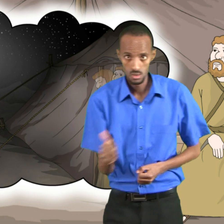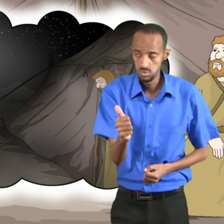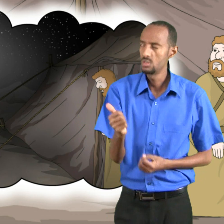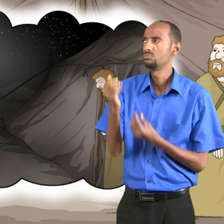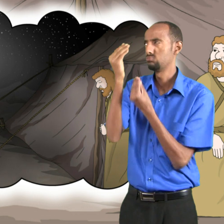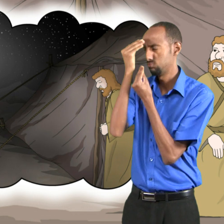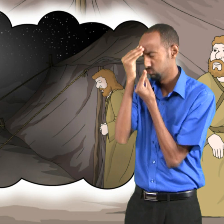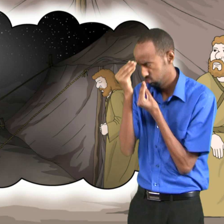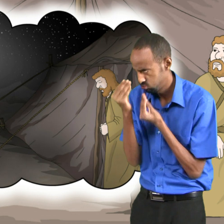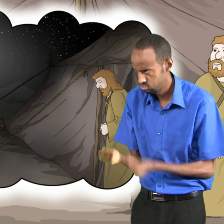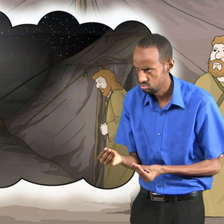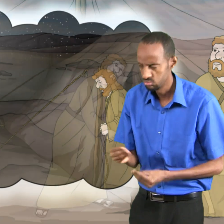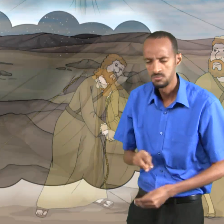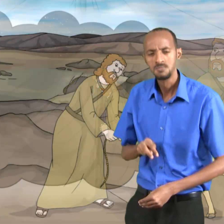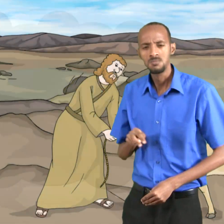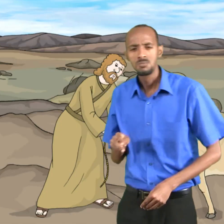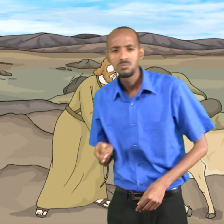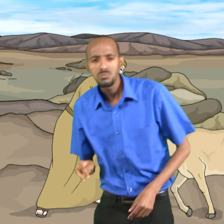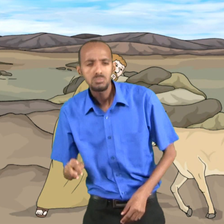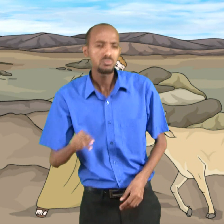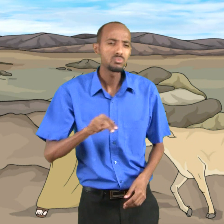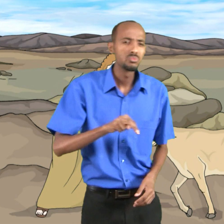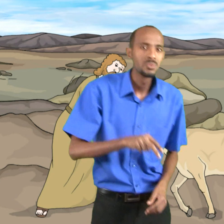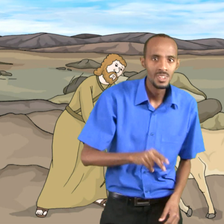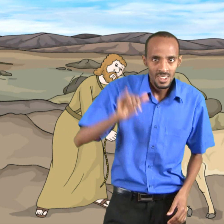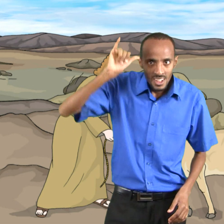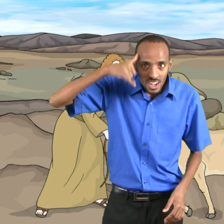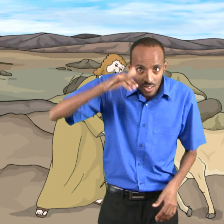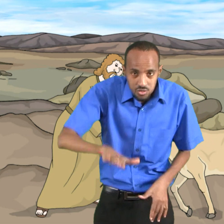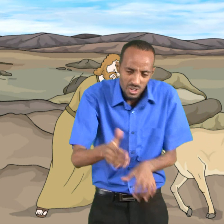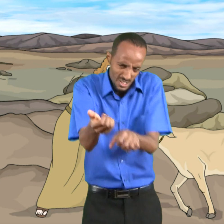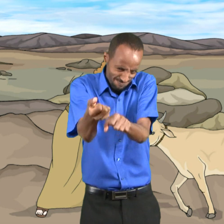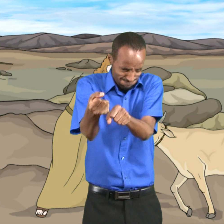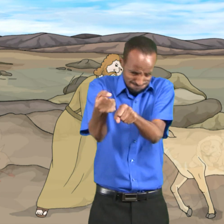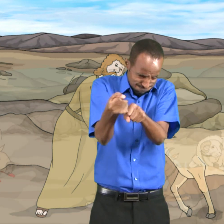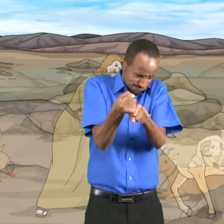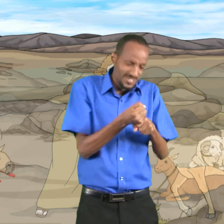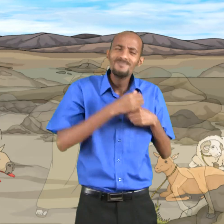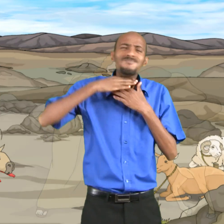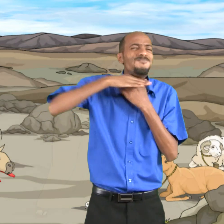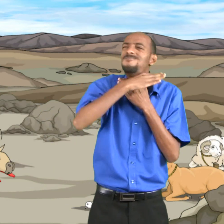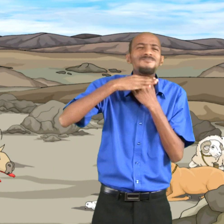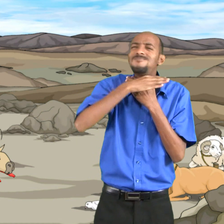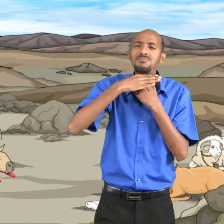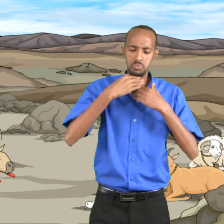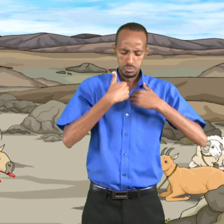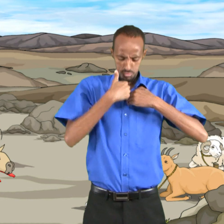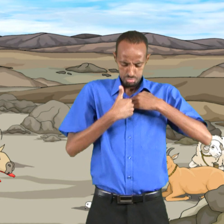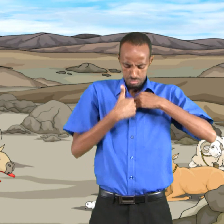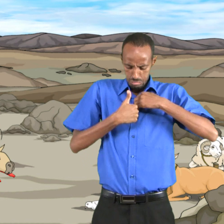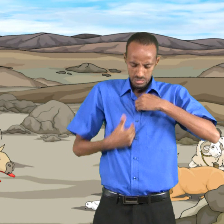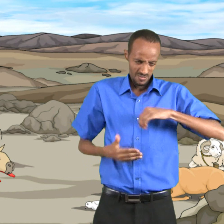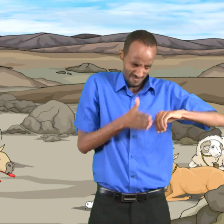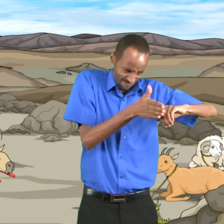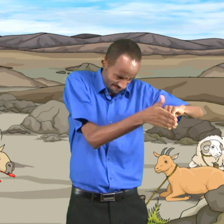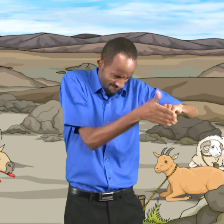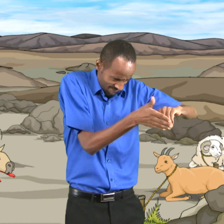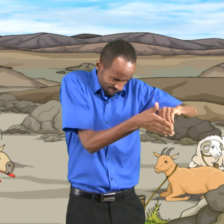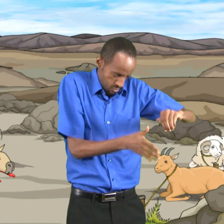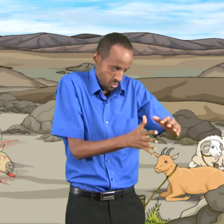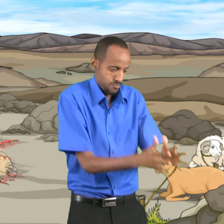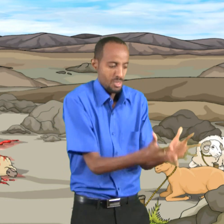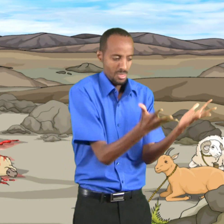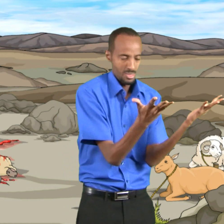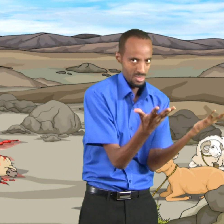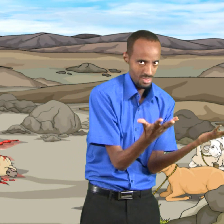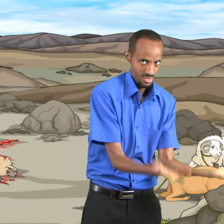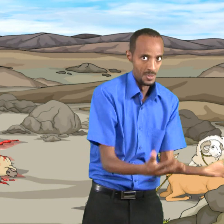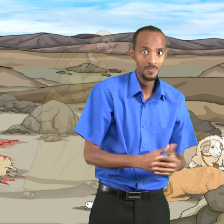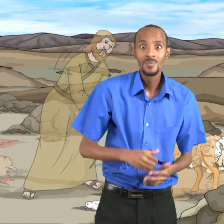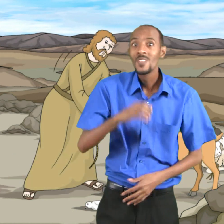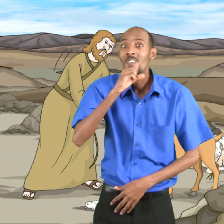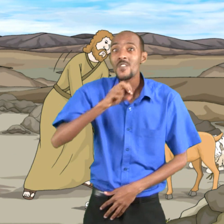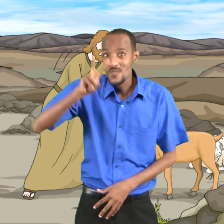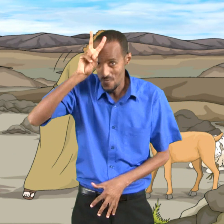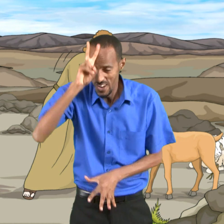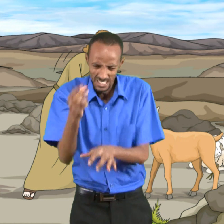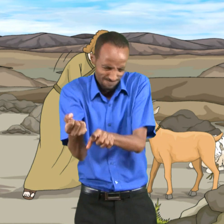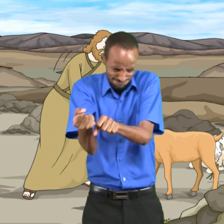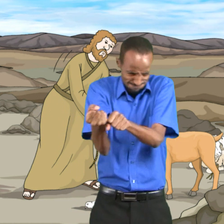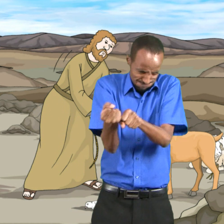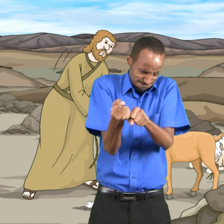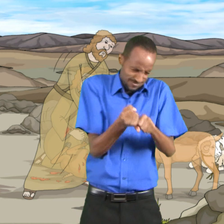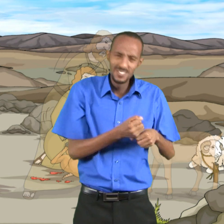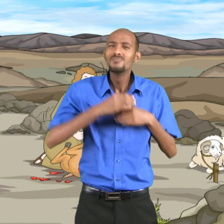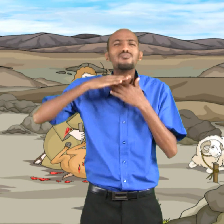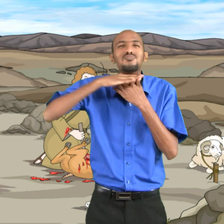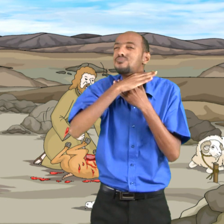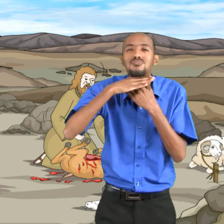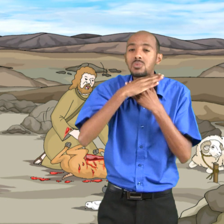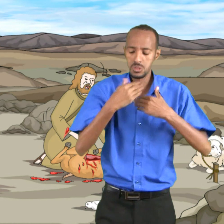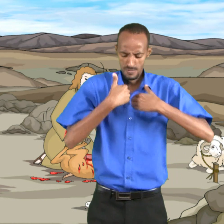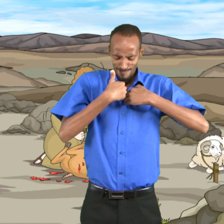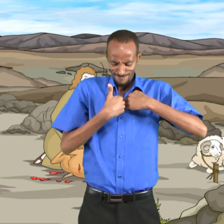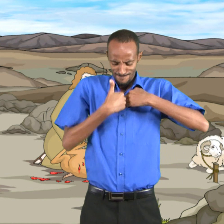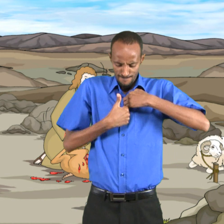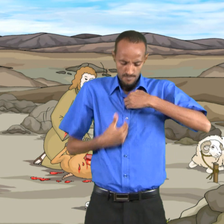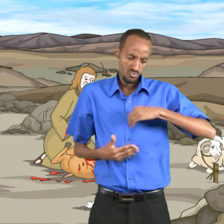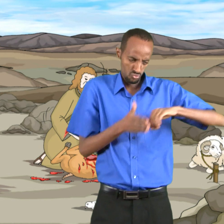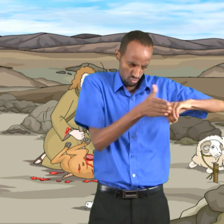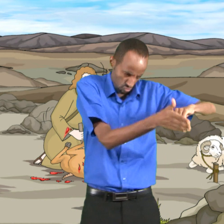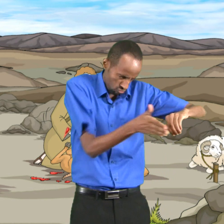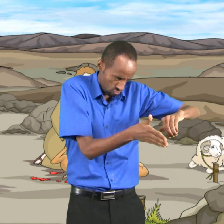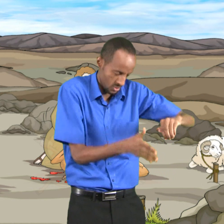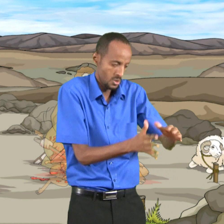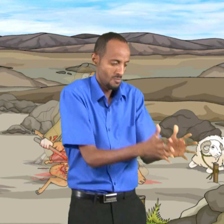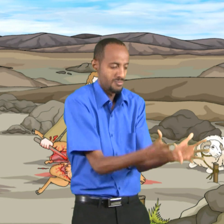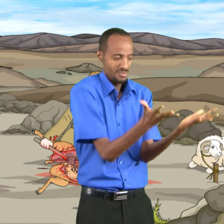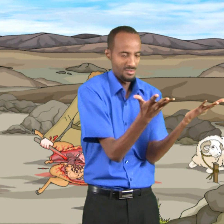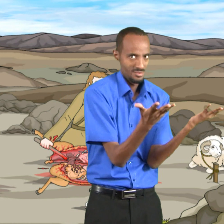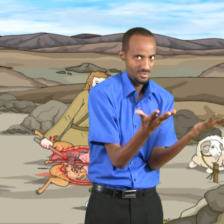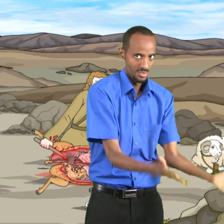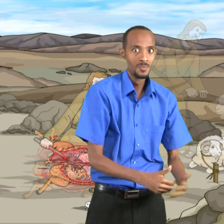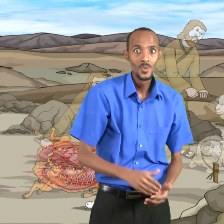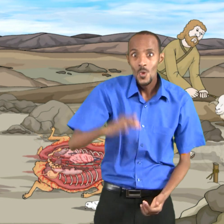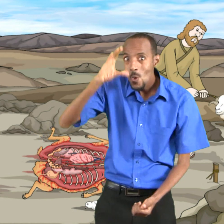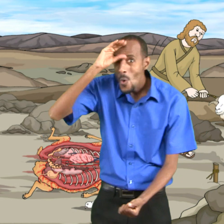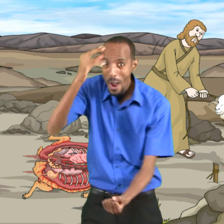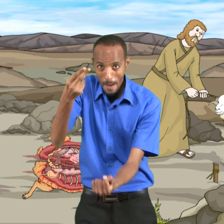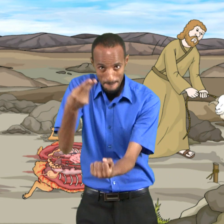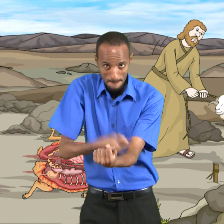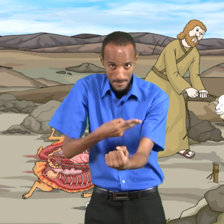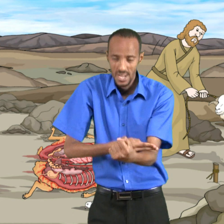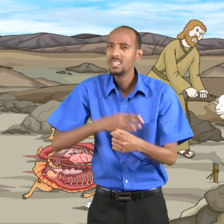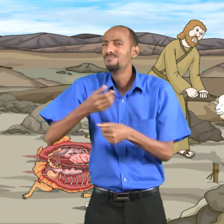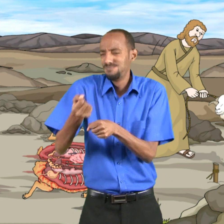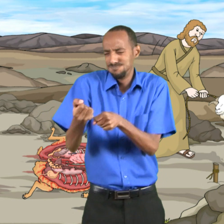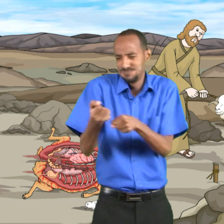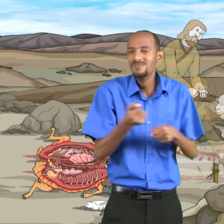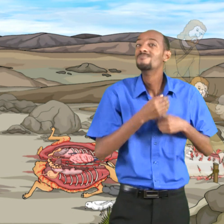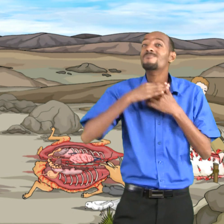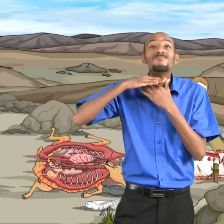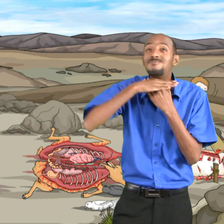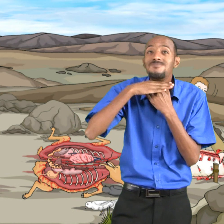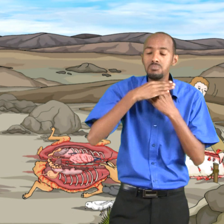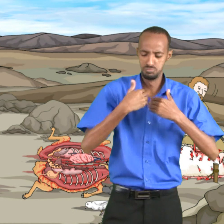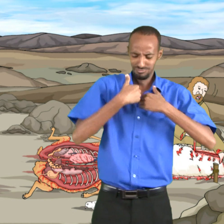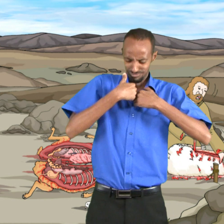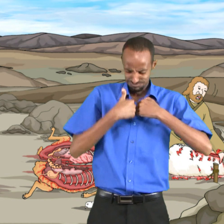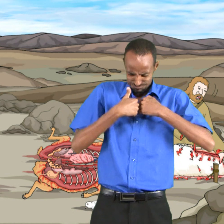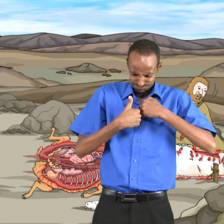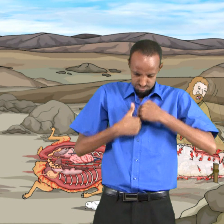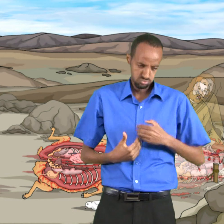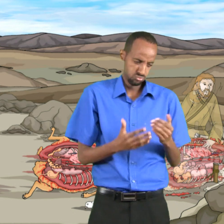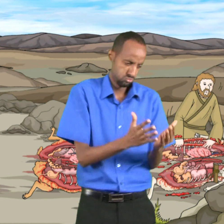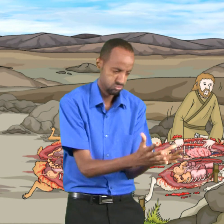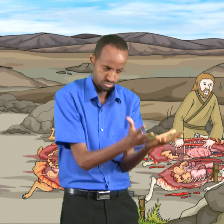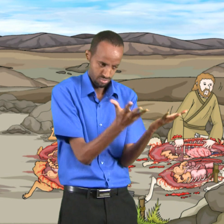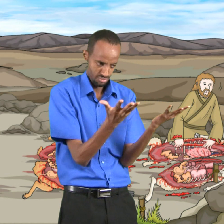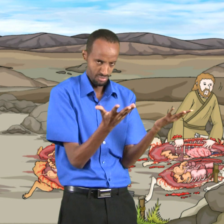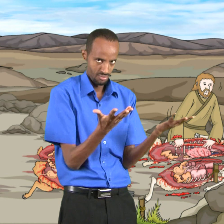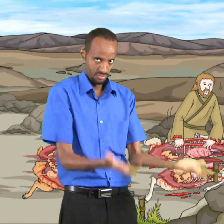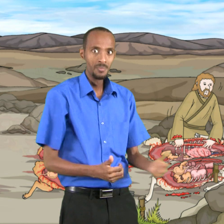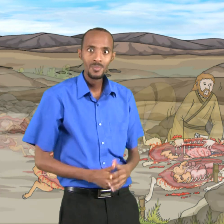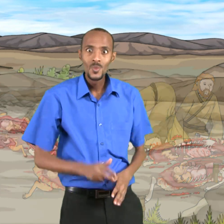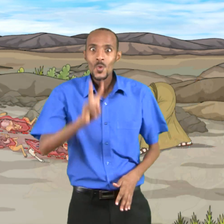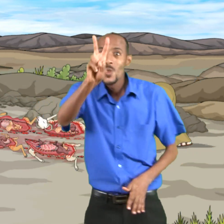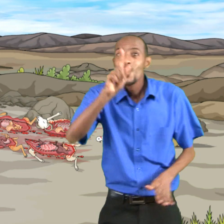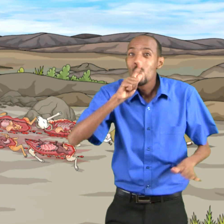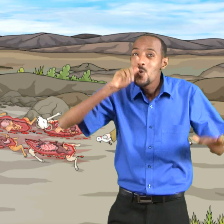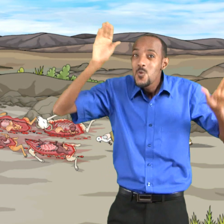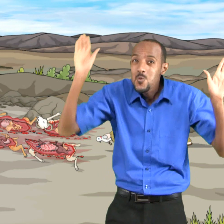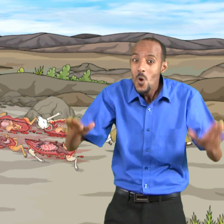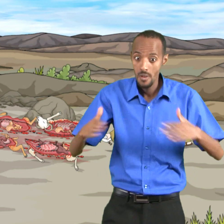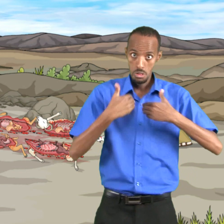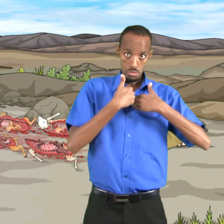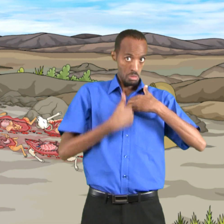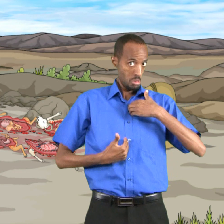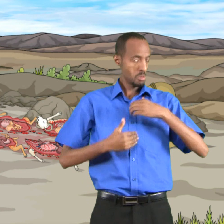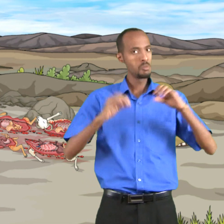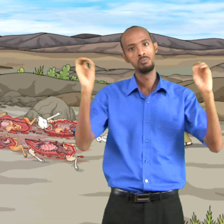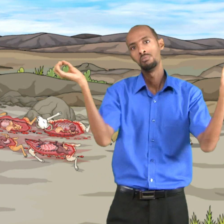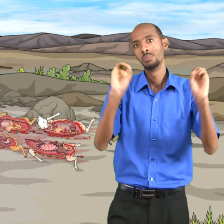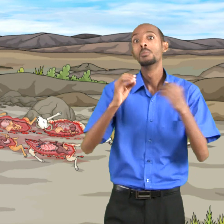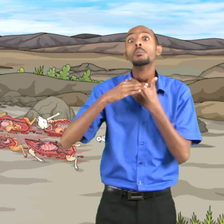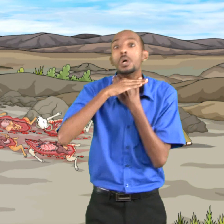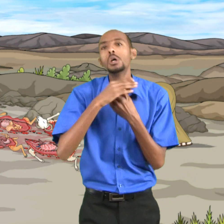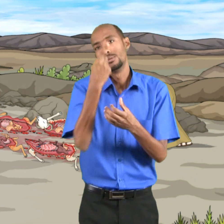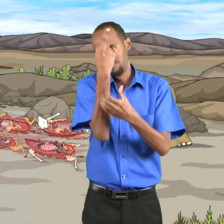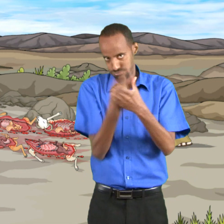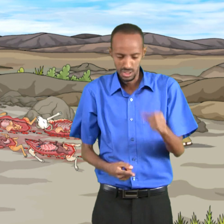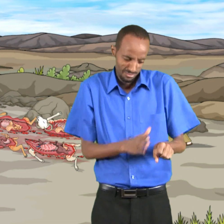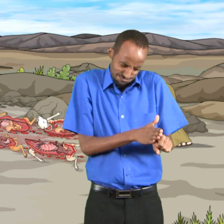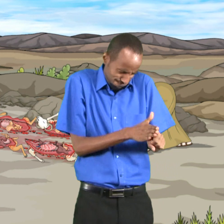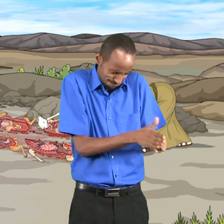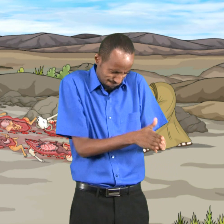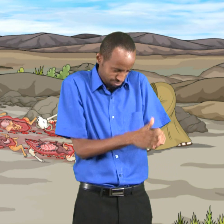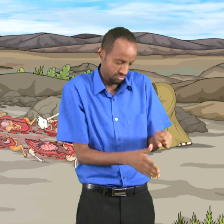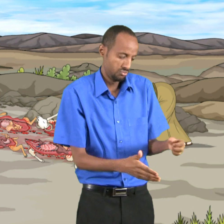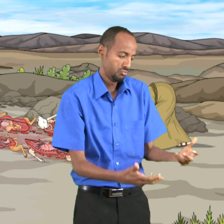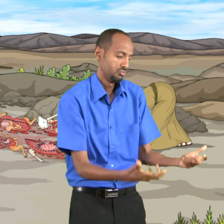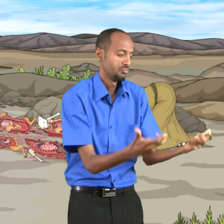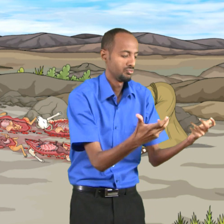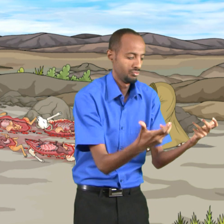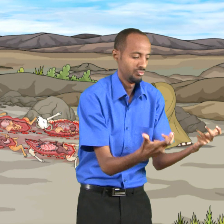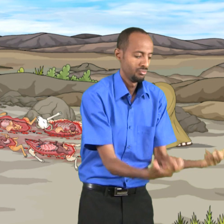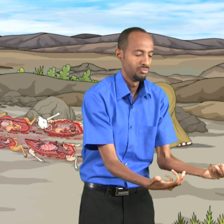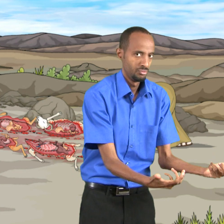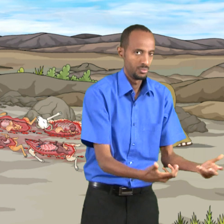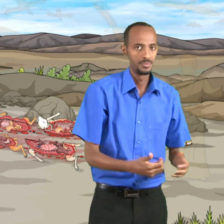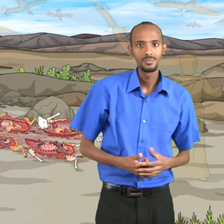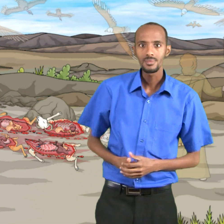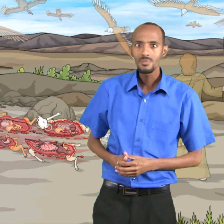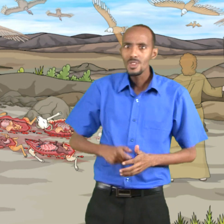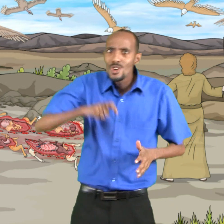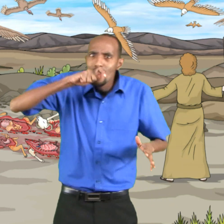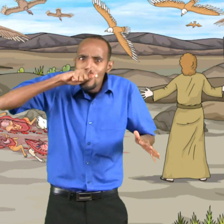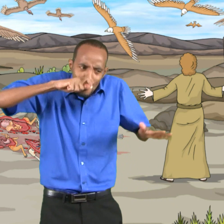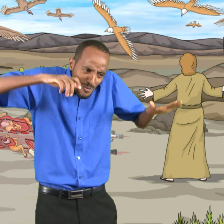So Abram brought all these to Him, split each of them down the middle, and laid the halves opposite each other. The birds, however, he did not cut in half.